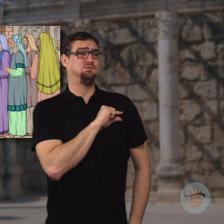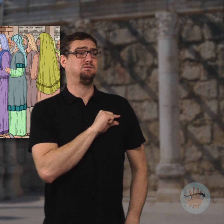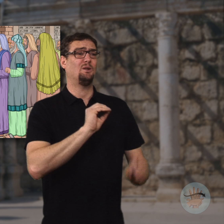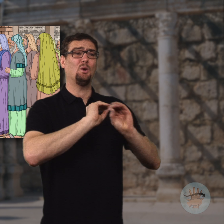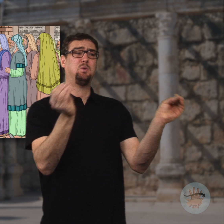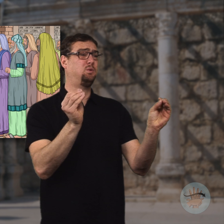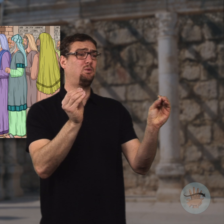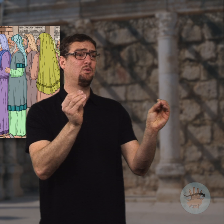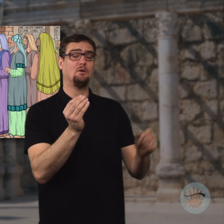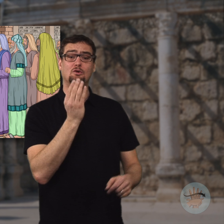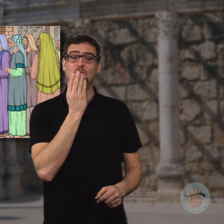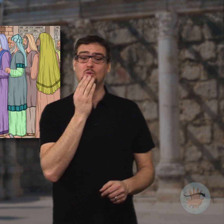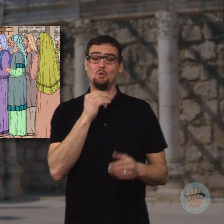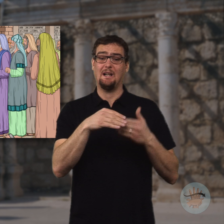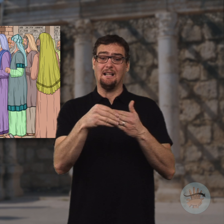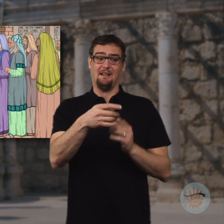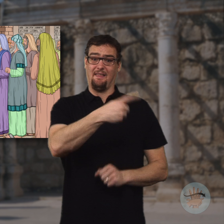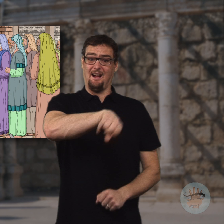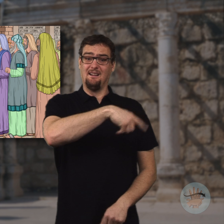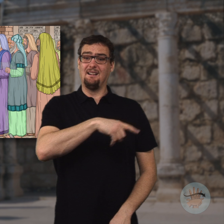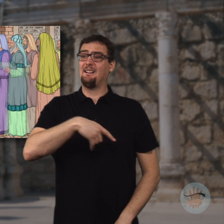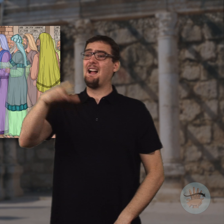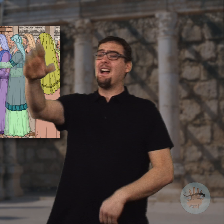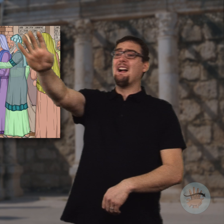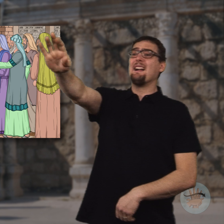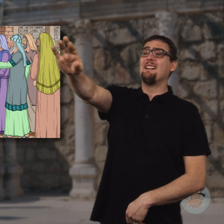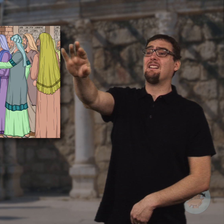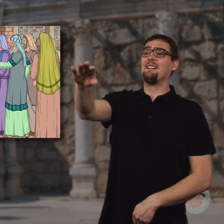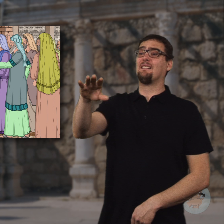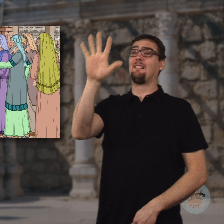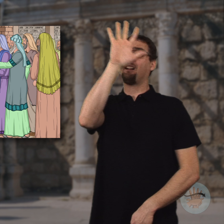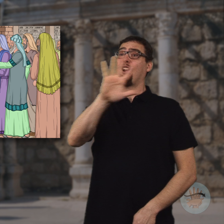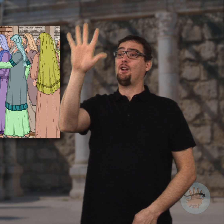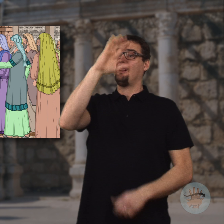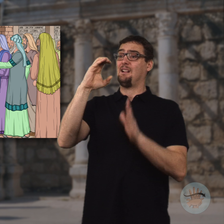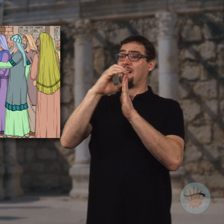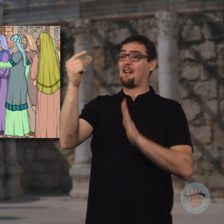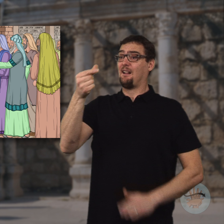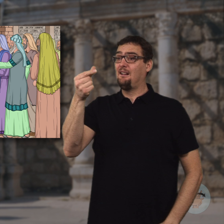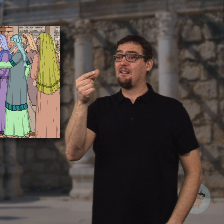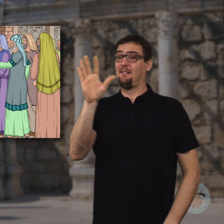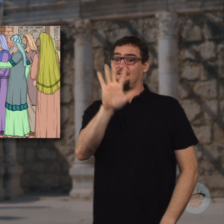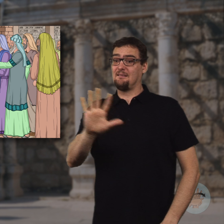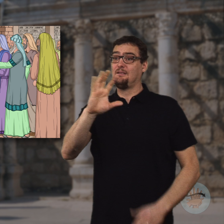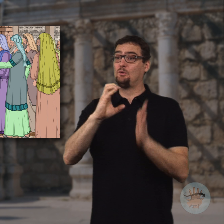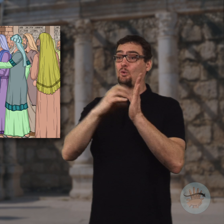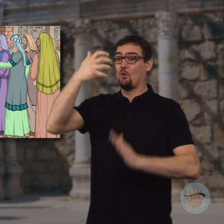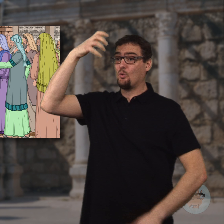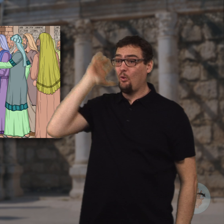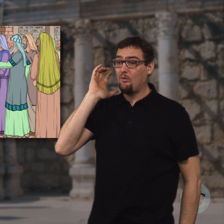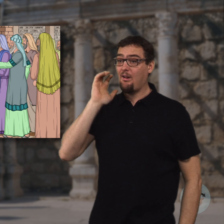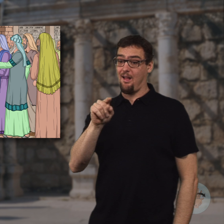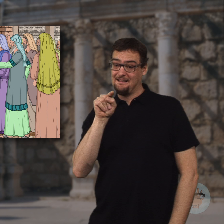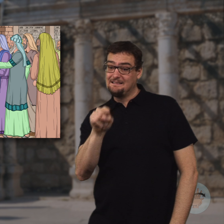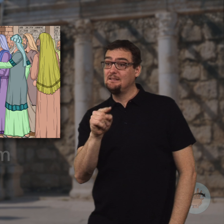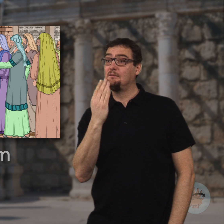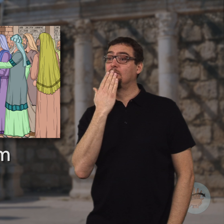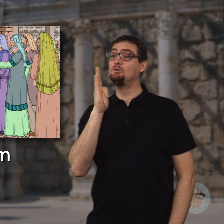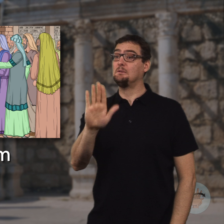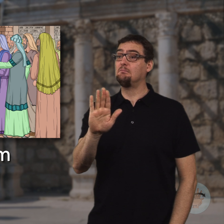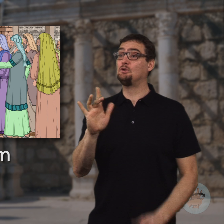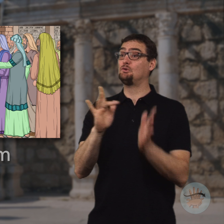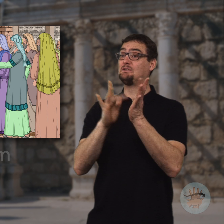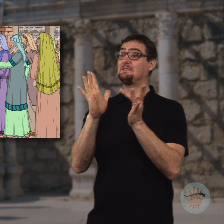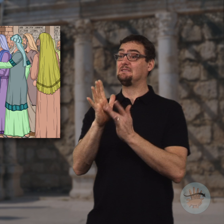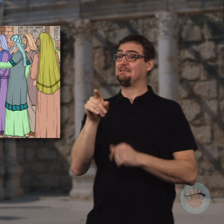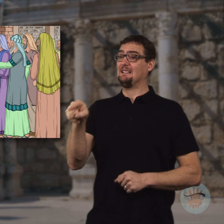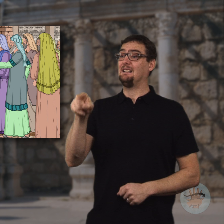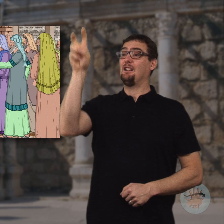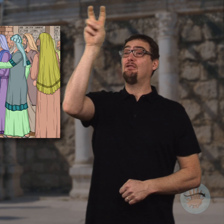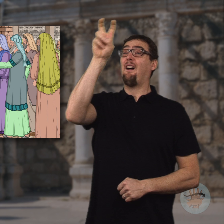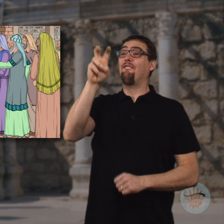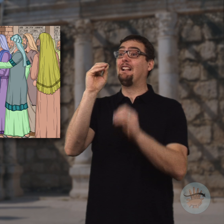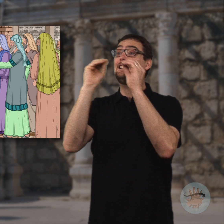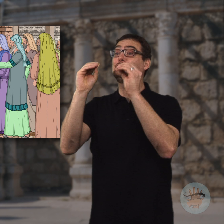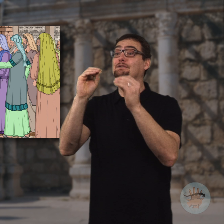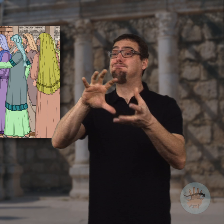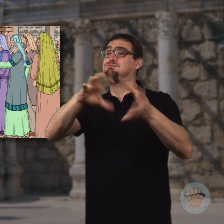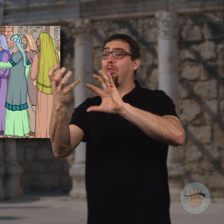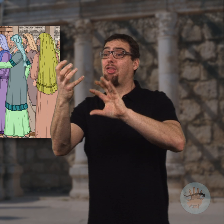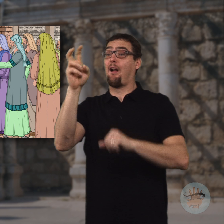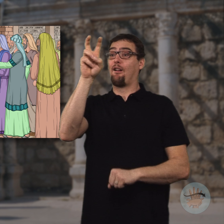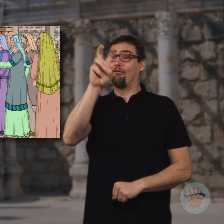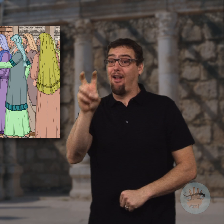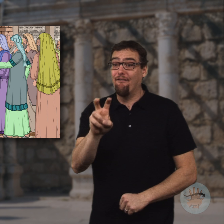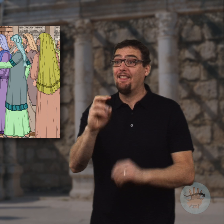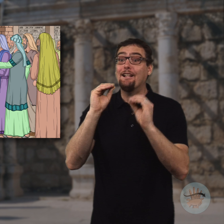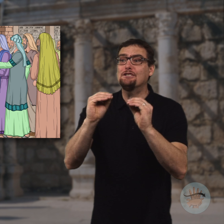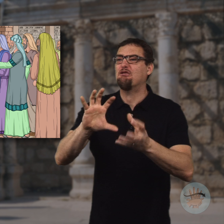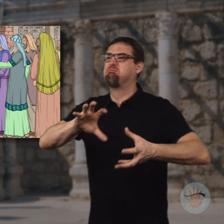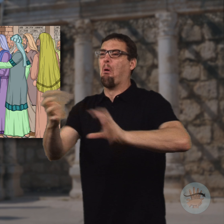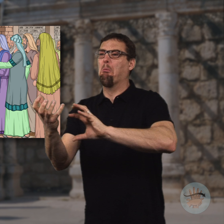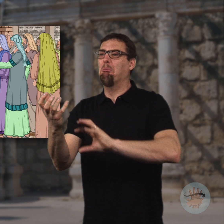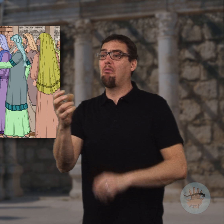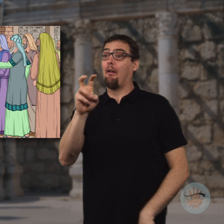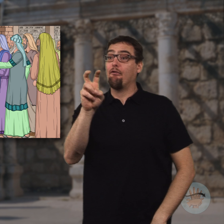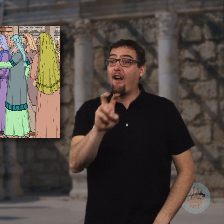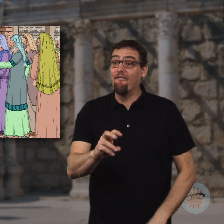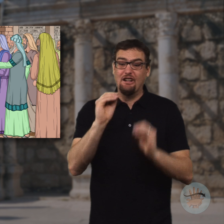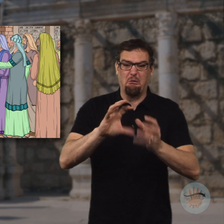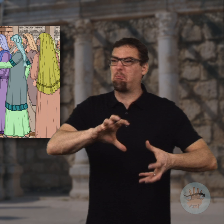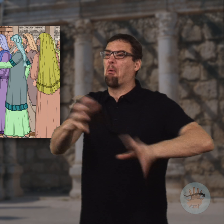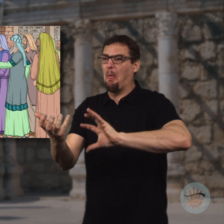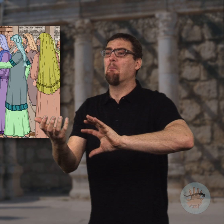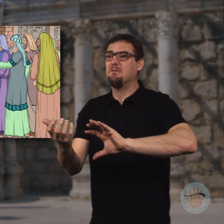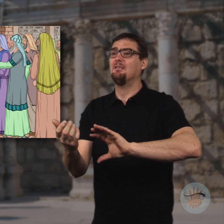But they kept insisting, “He stirs up the people all over Judea with His teaching.